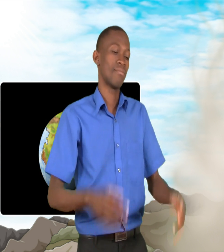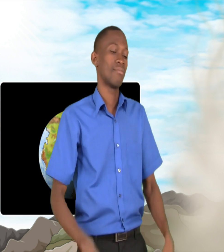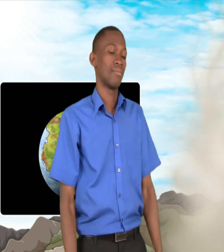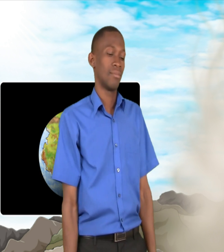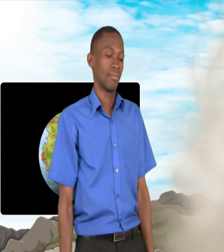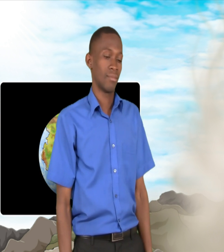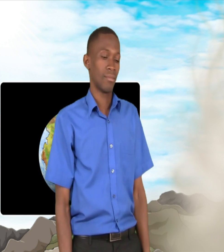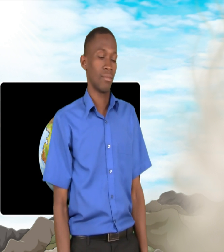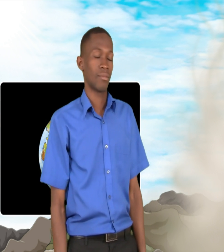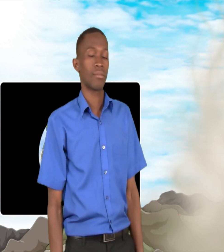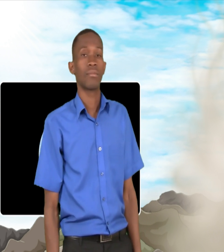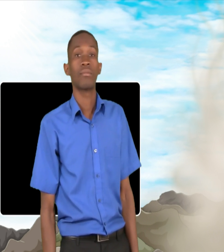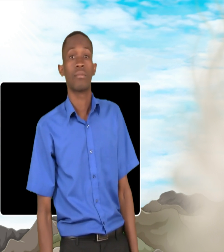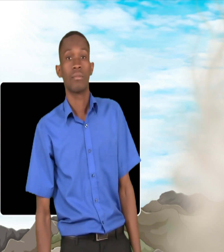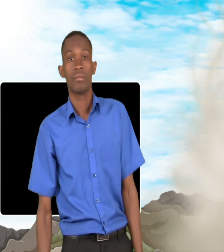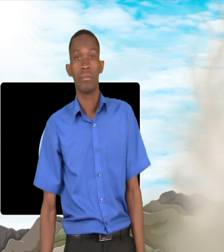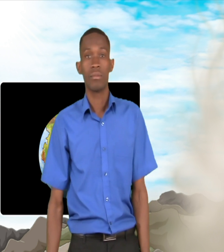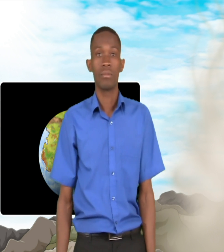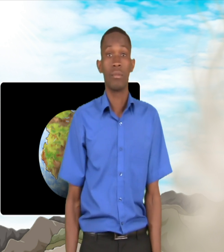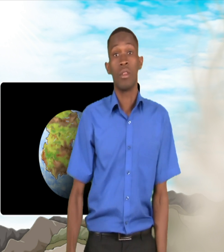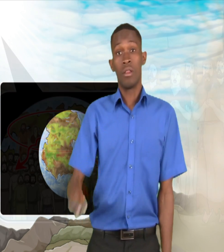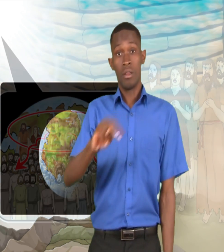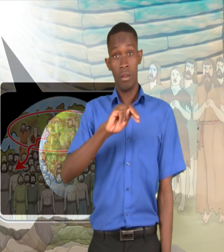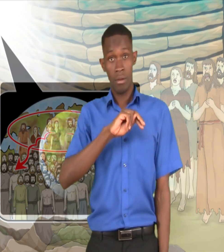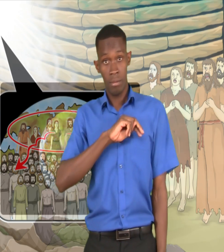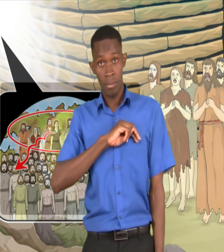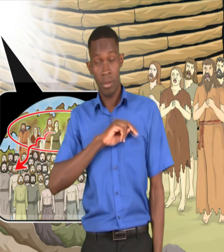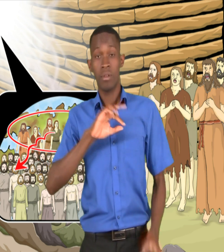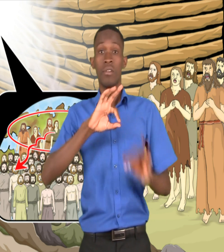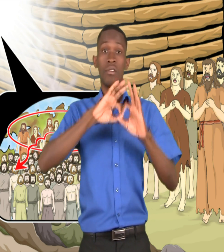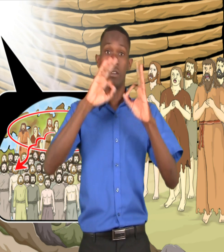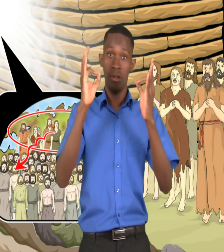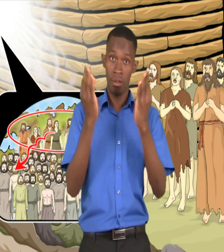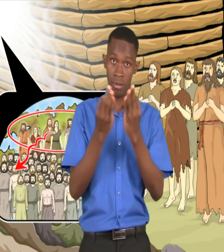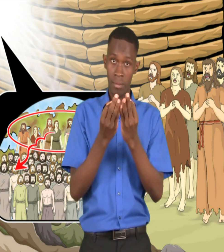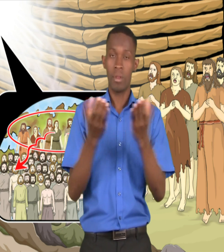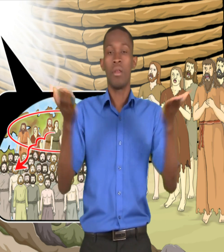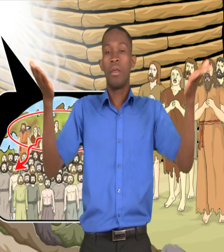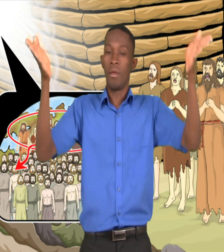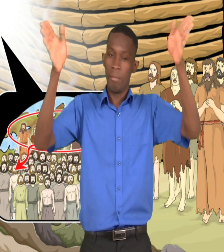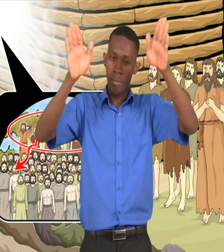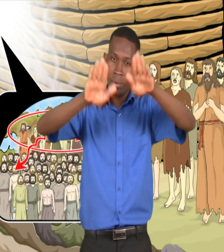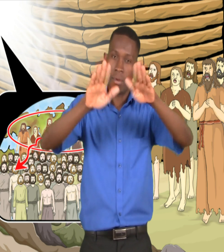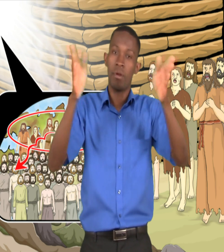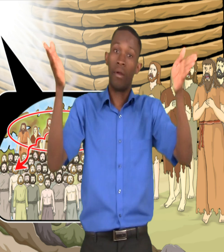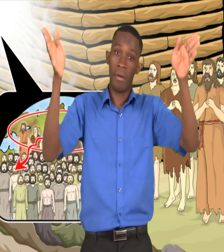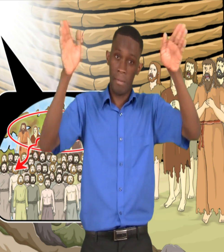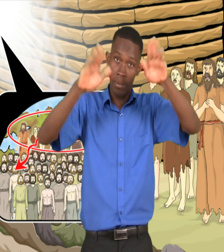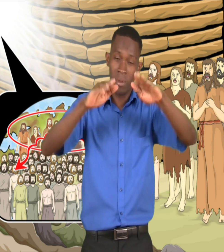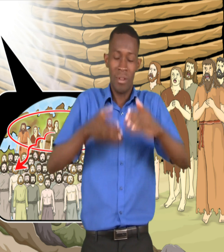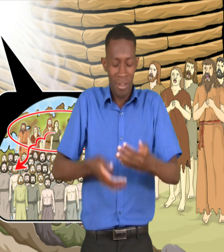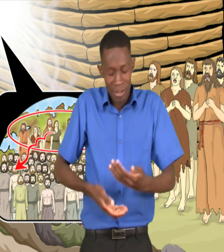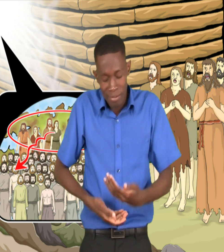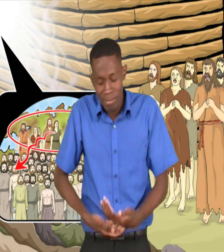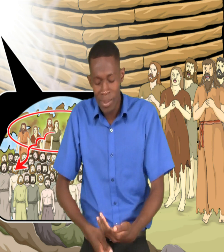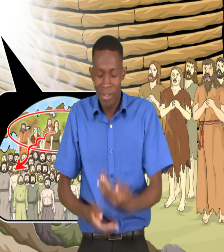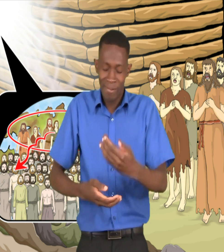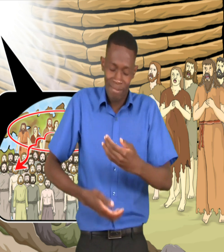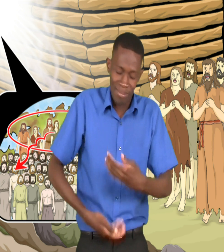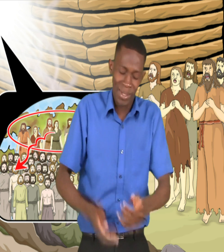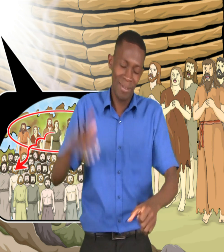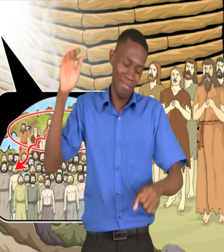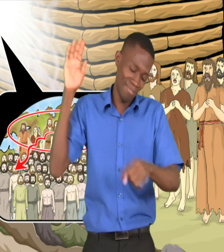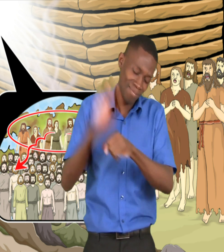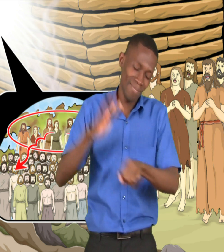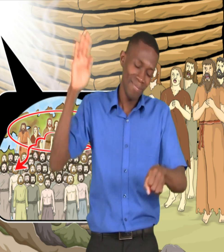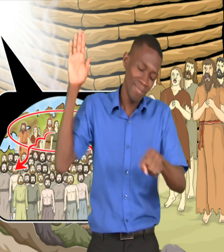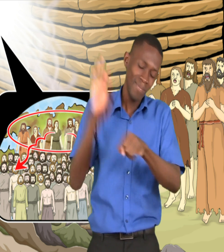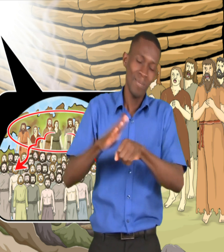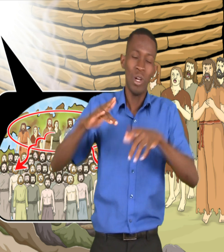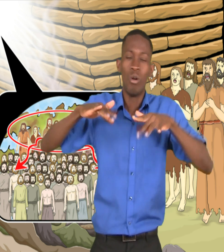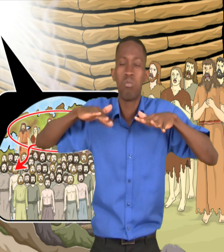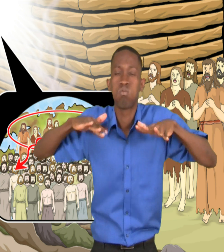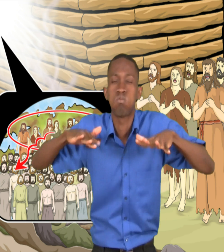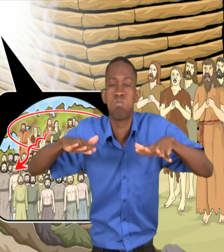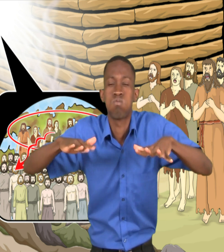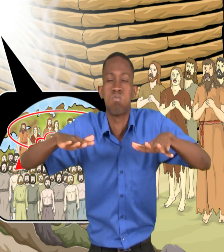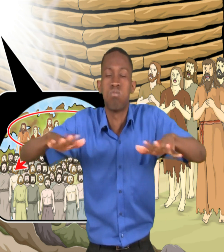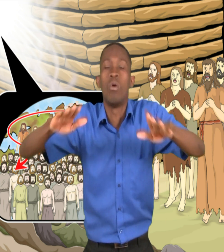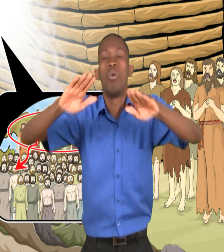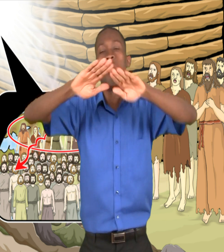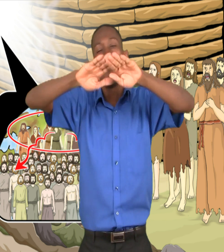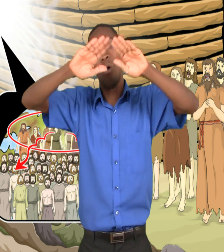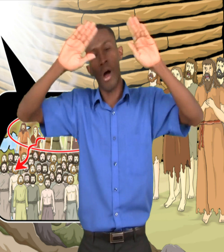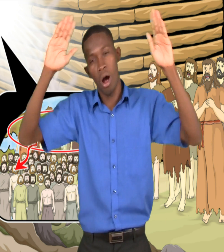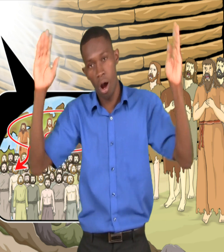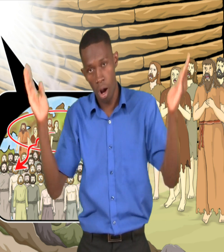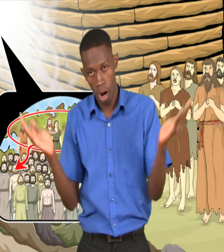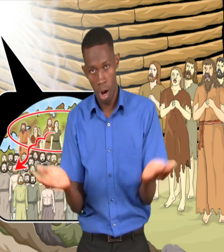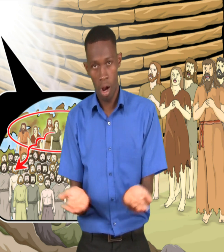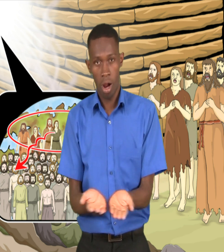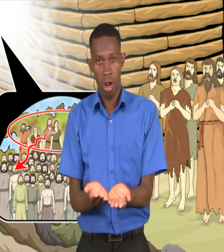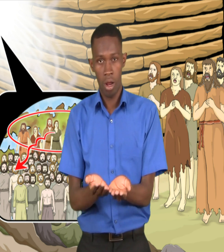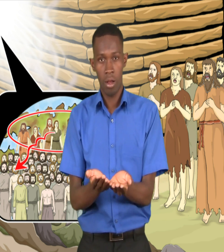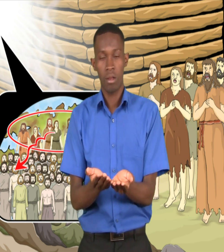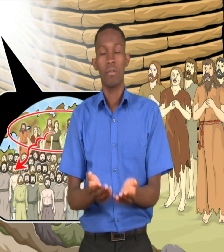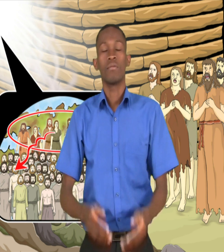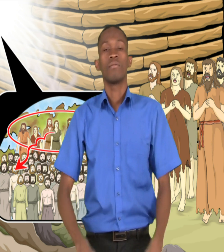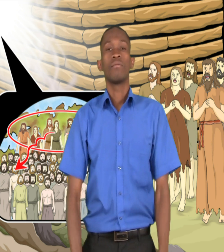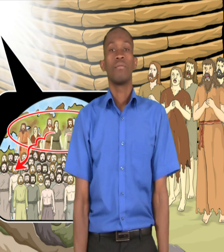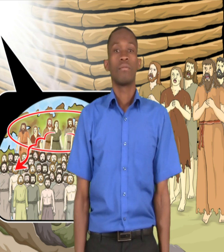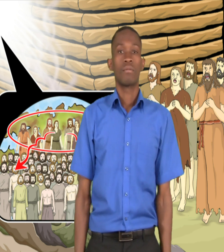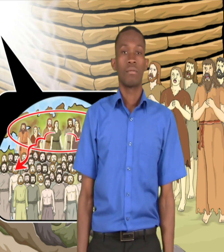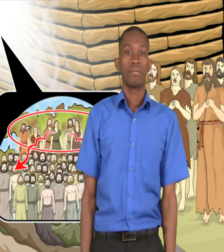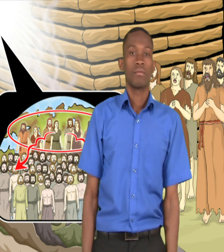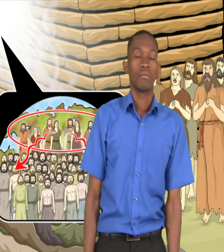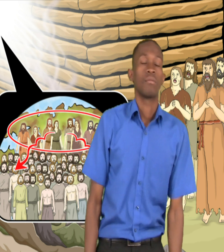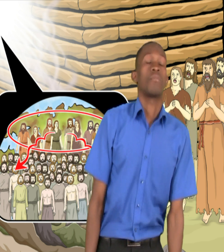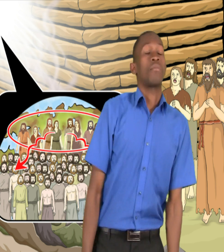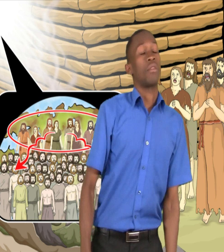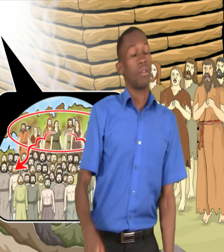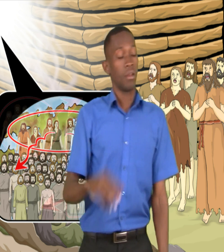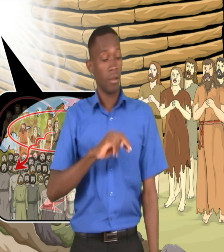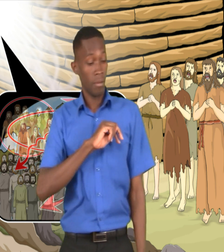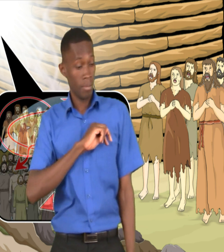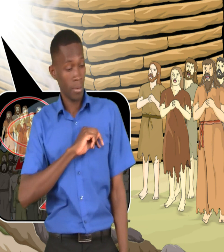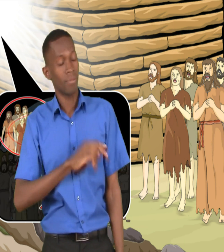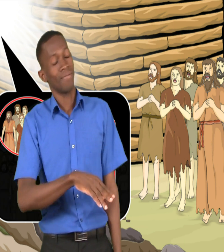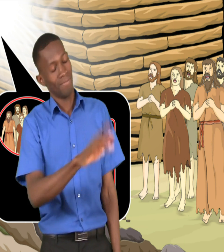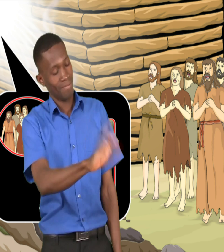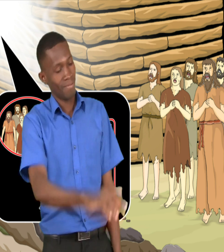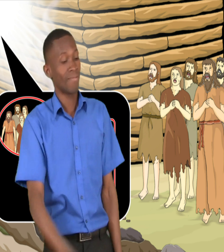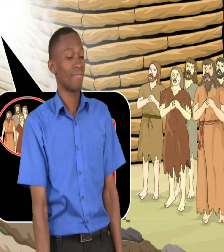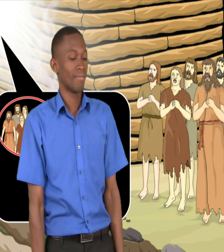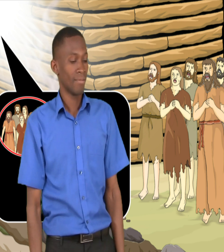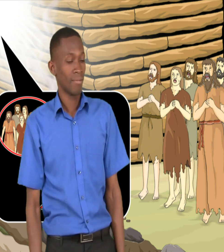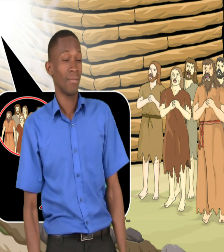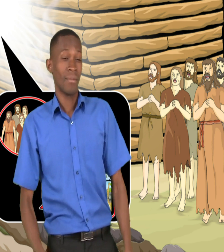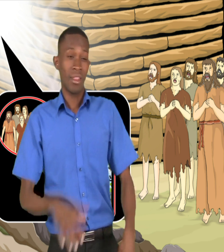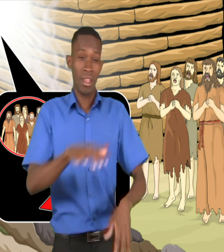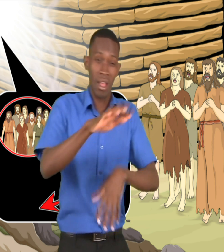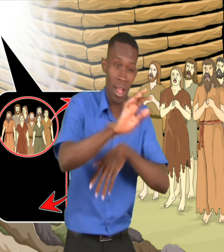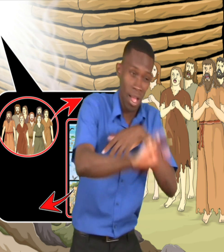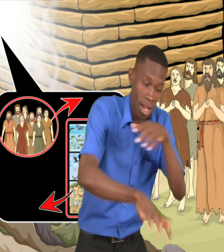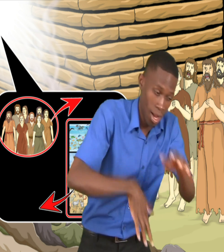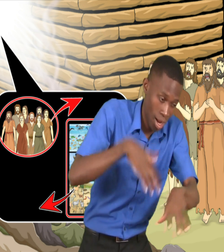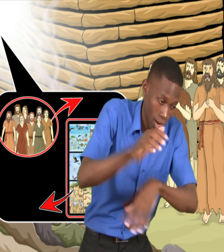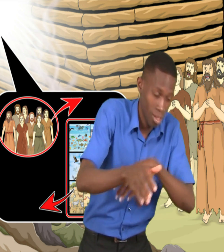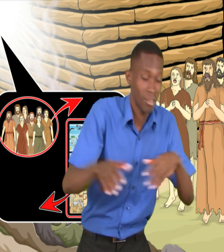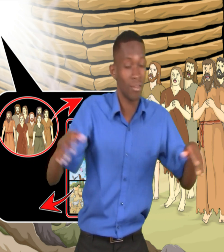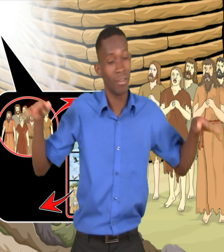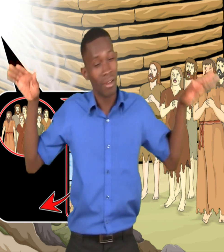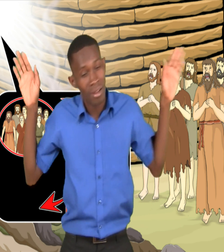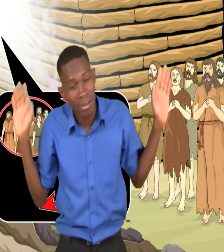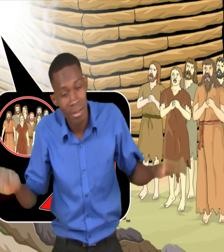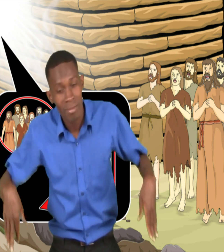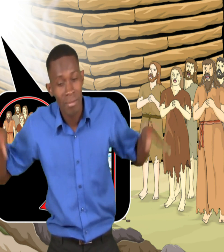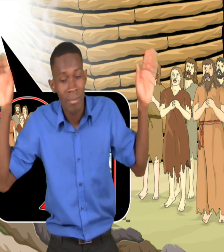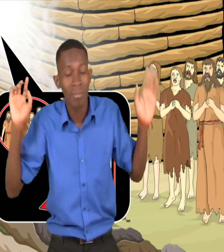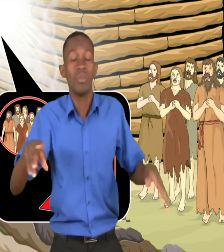And God blessed Noah and his sons and said to them, “Be fruitful and multiply and fill the earth.